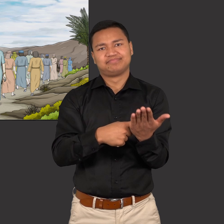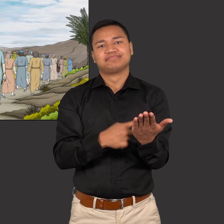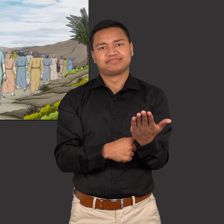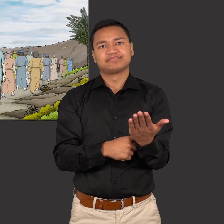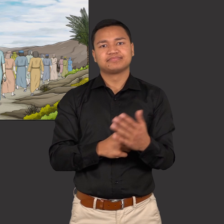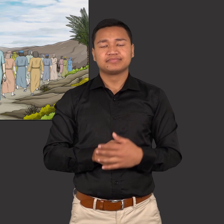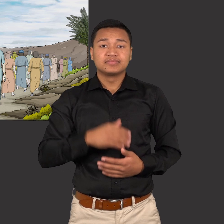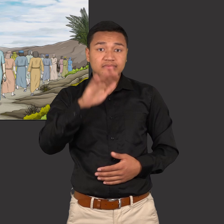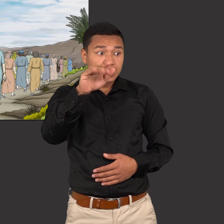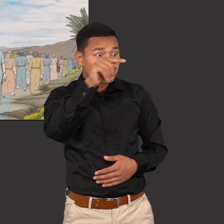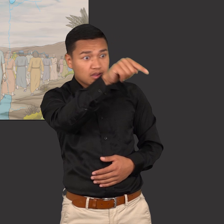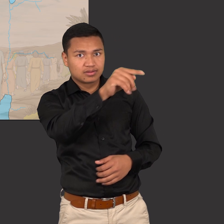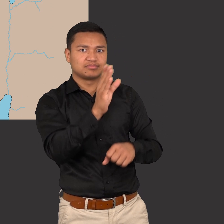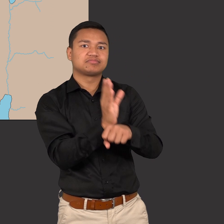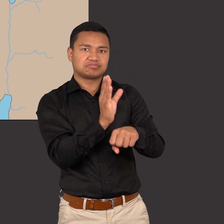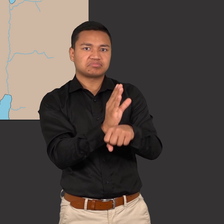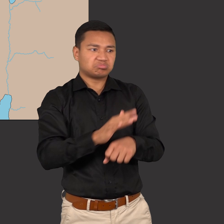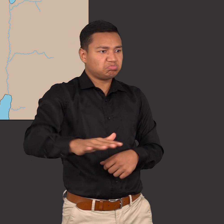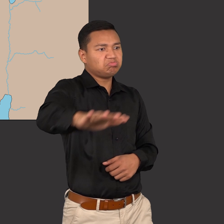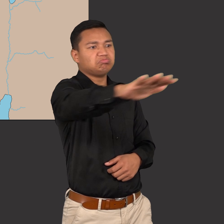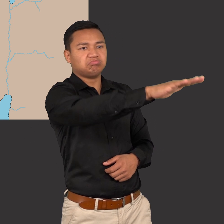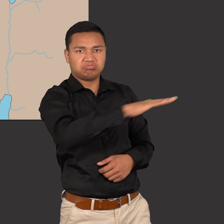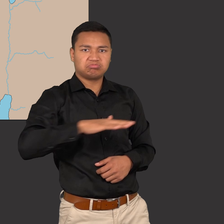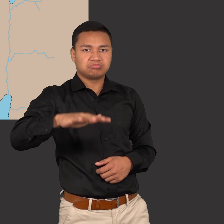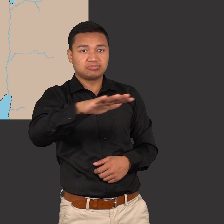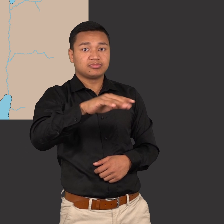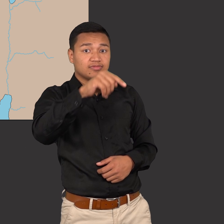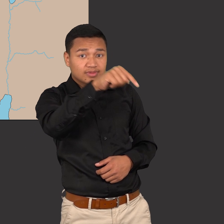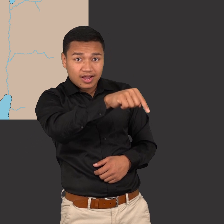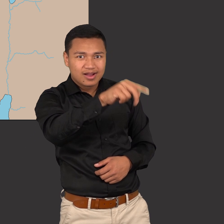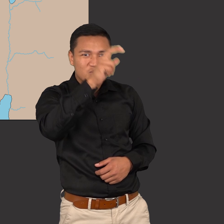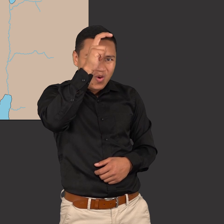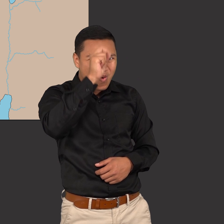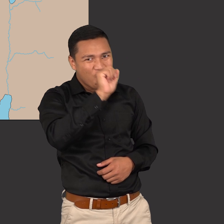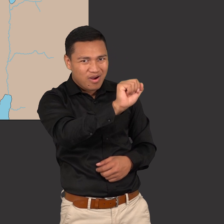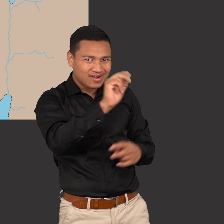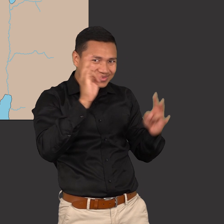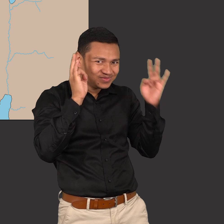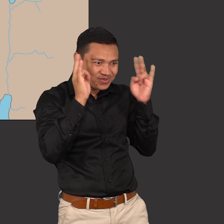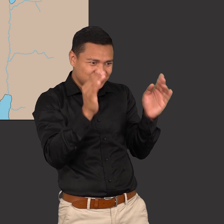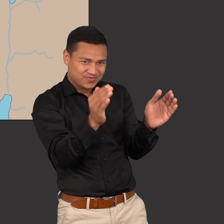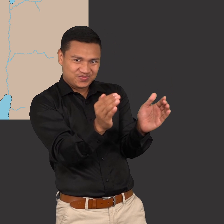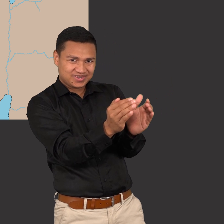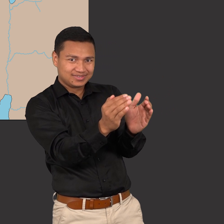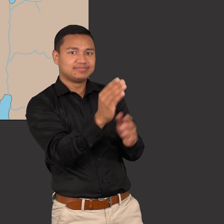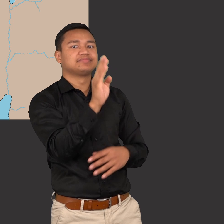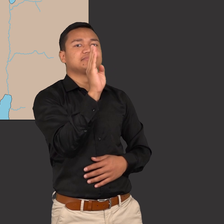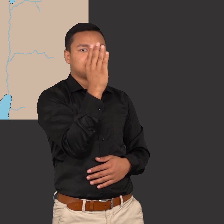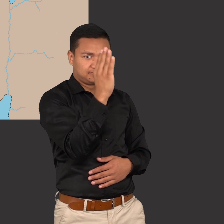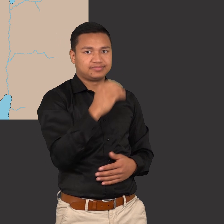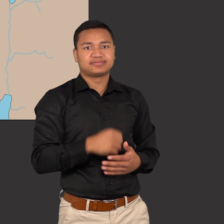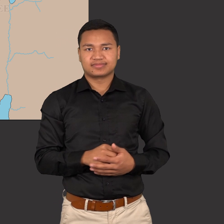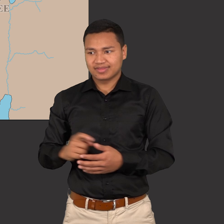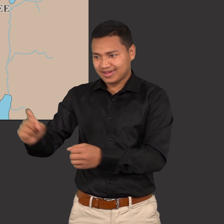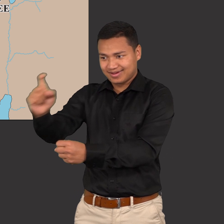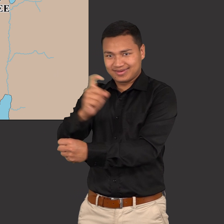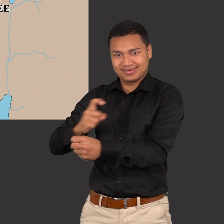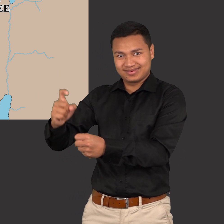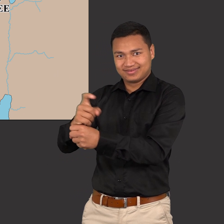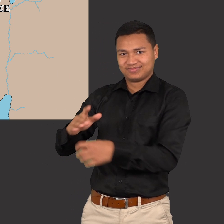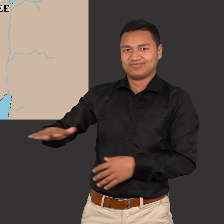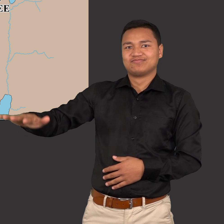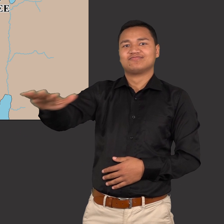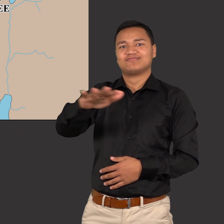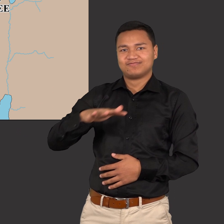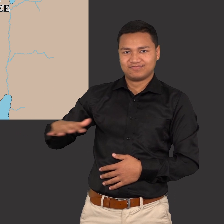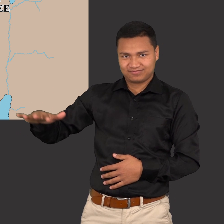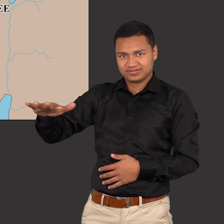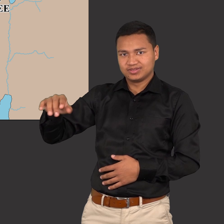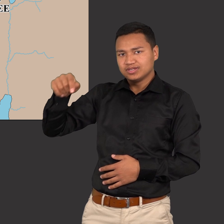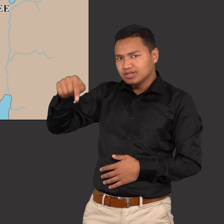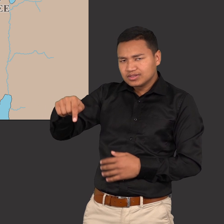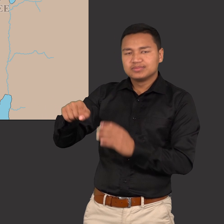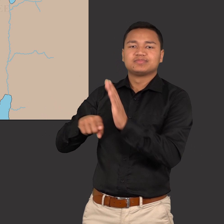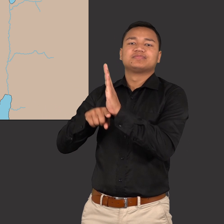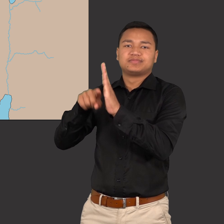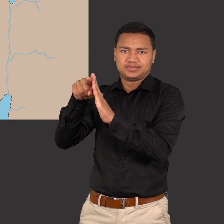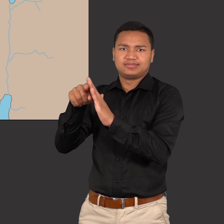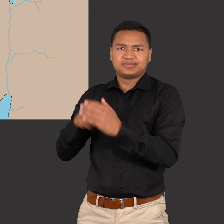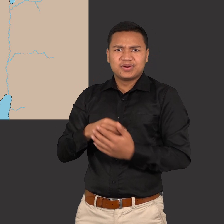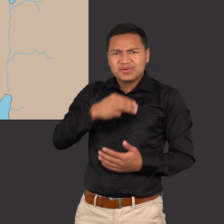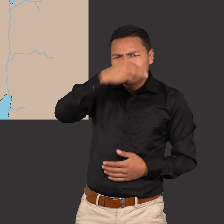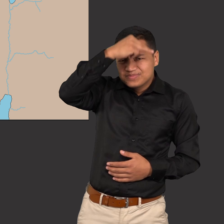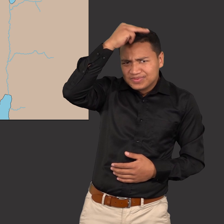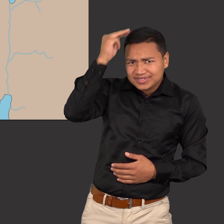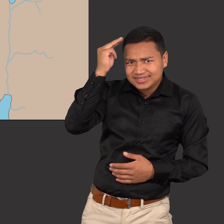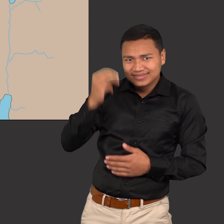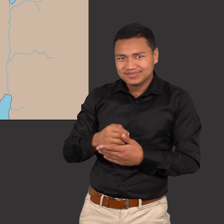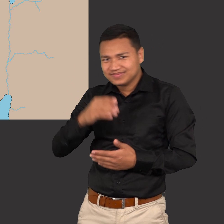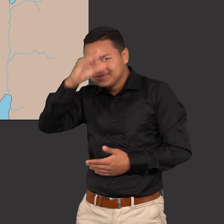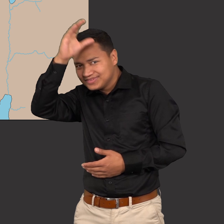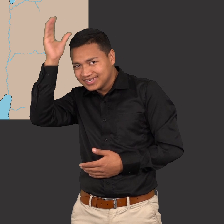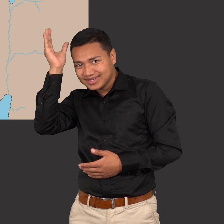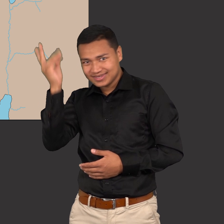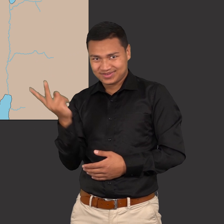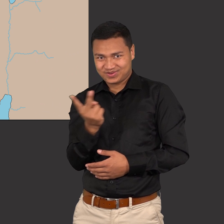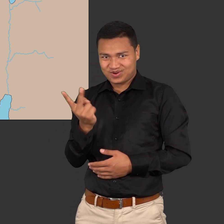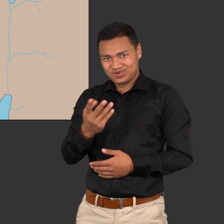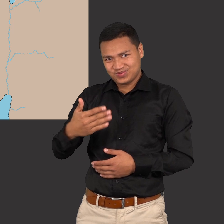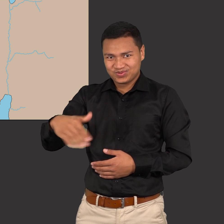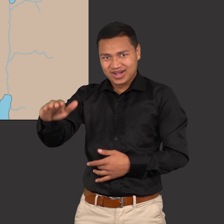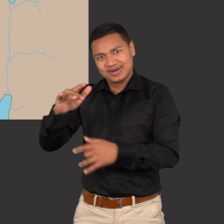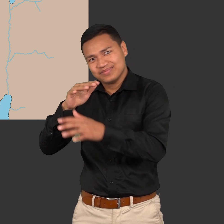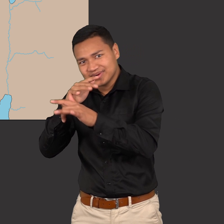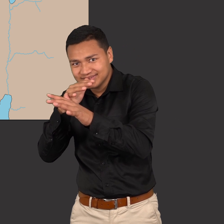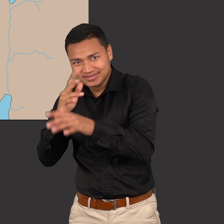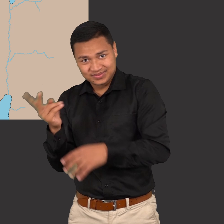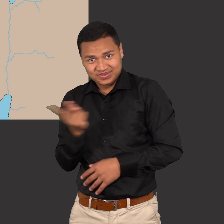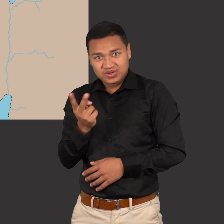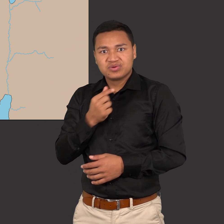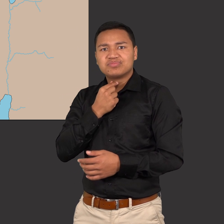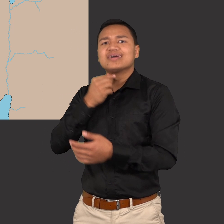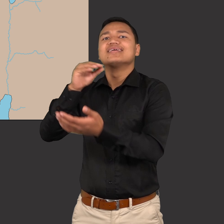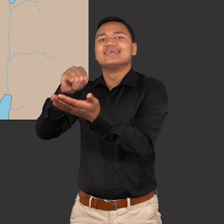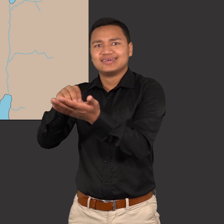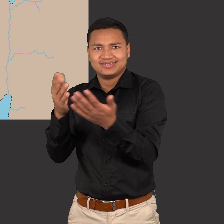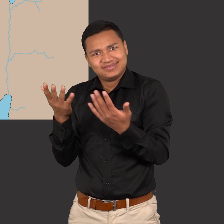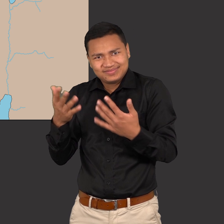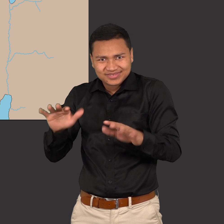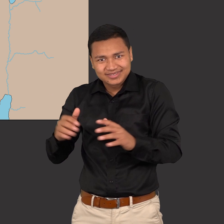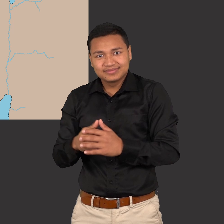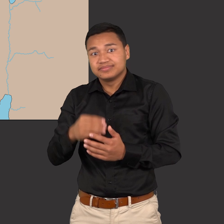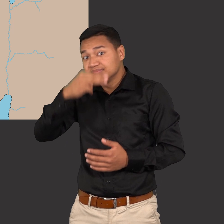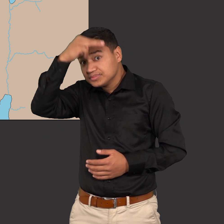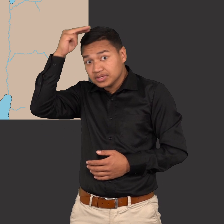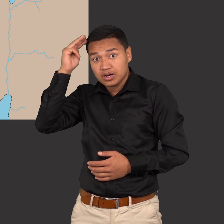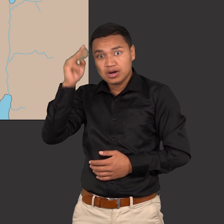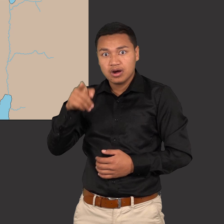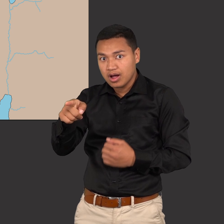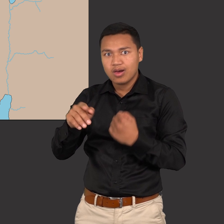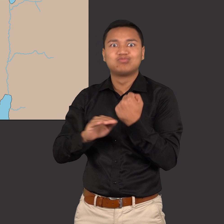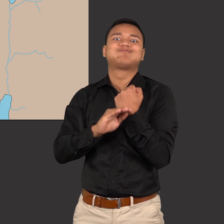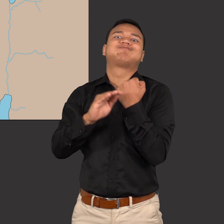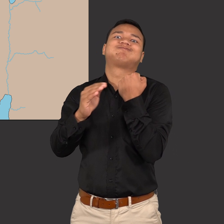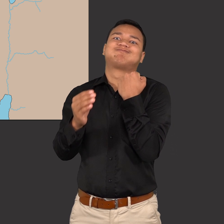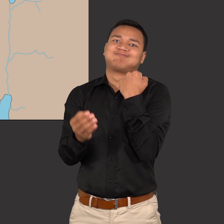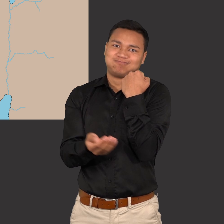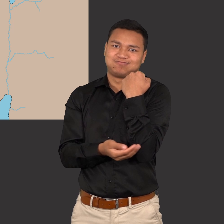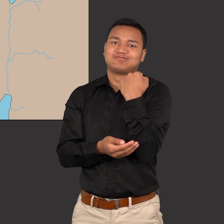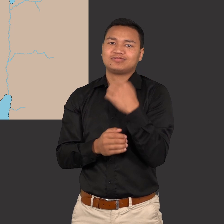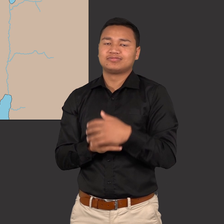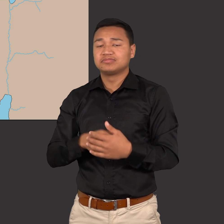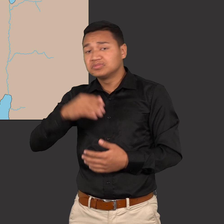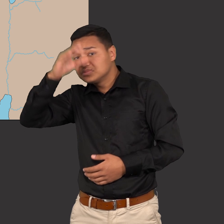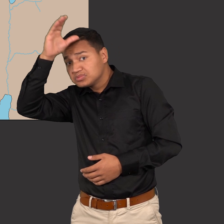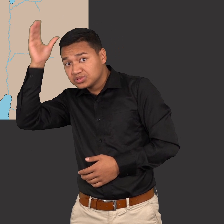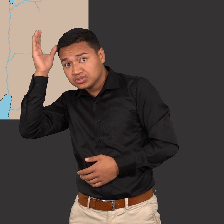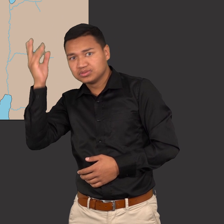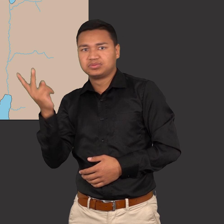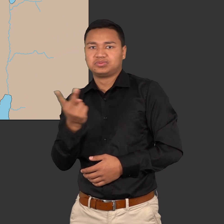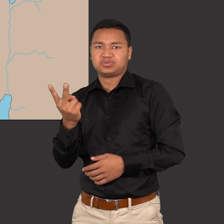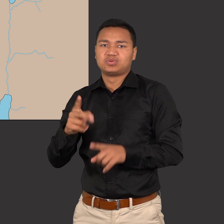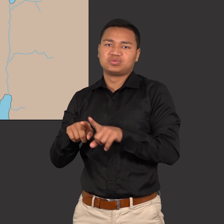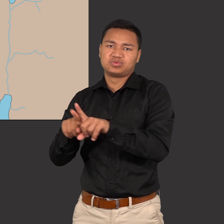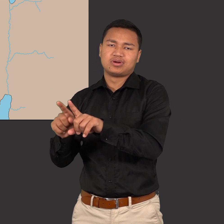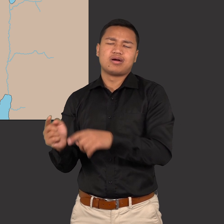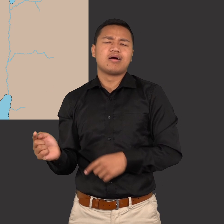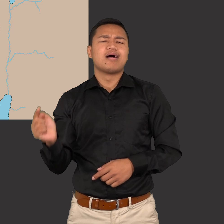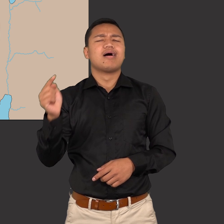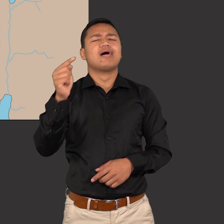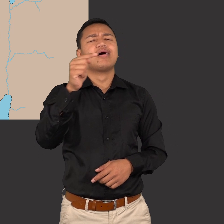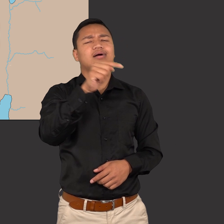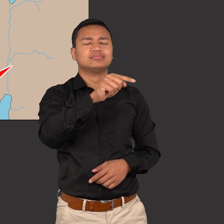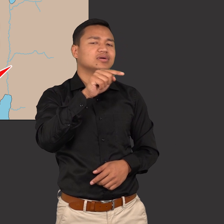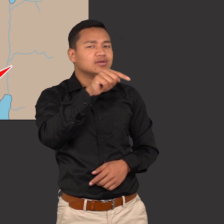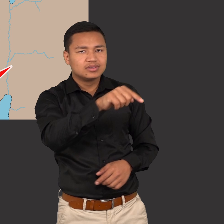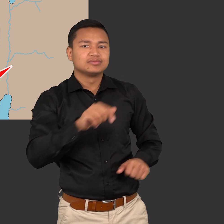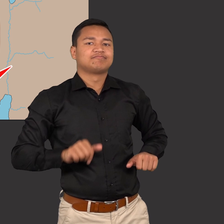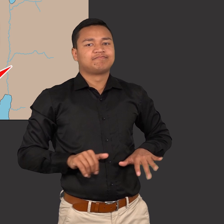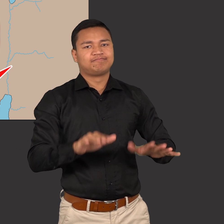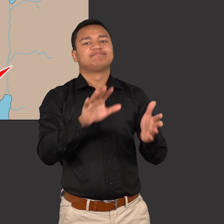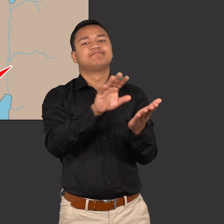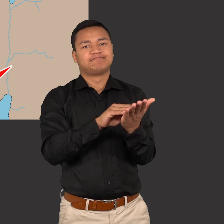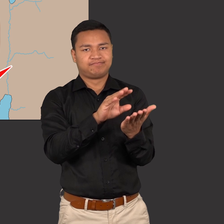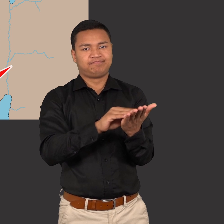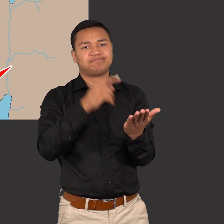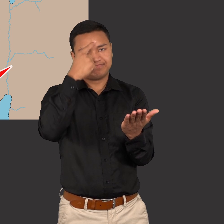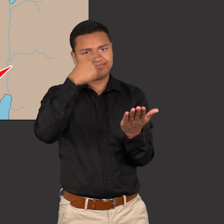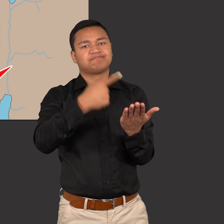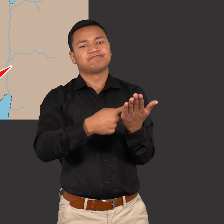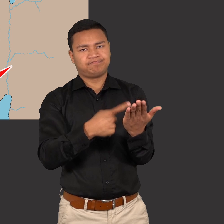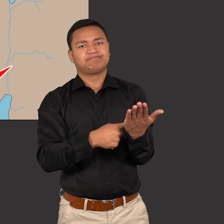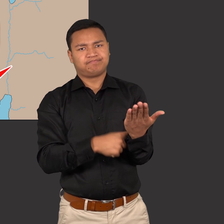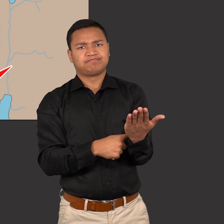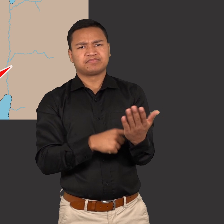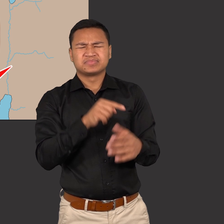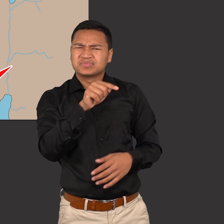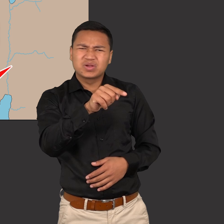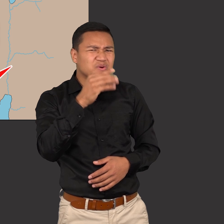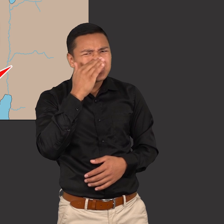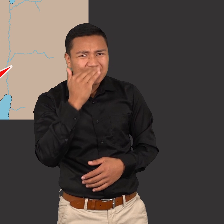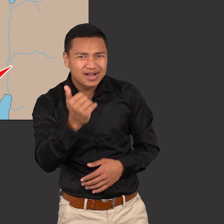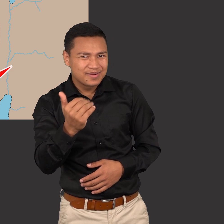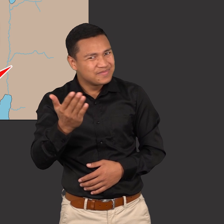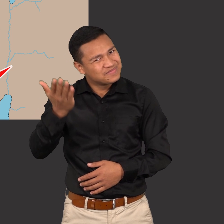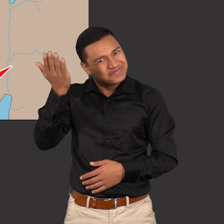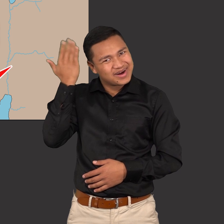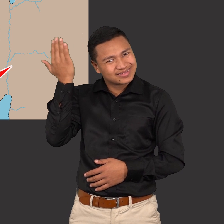So Joseph also went up from Nazareth in Galilee to Judea, to the city of David called Bethlehem, since he was from the house and line of David.